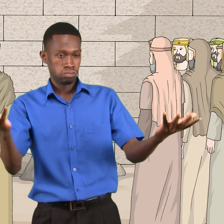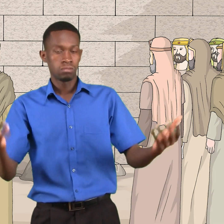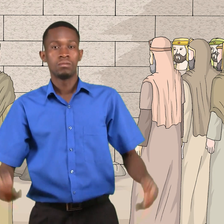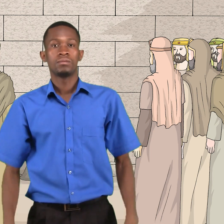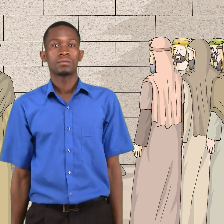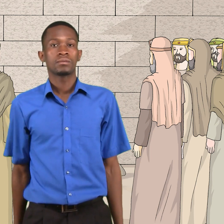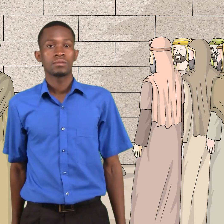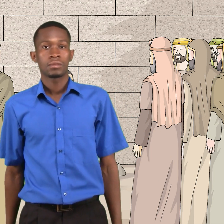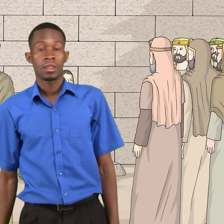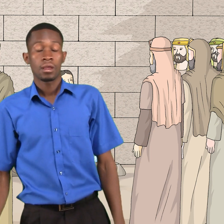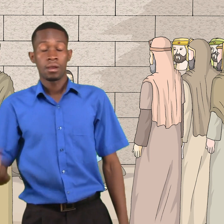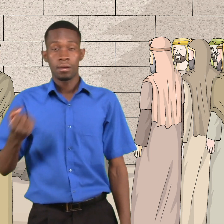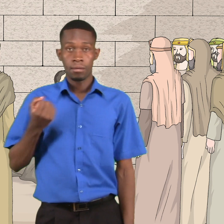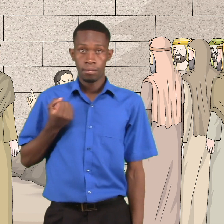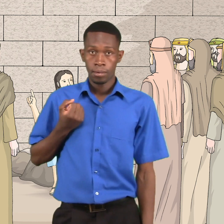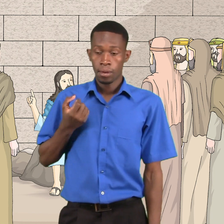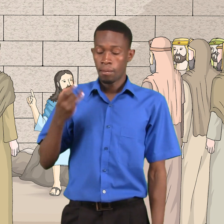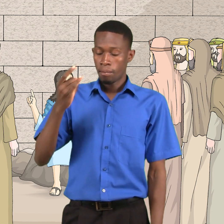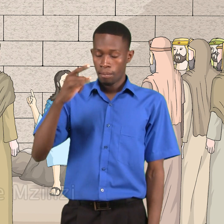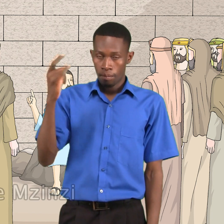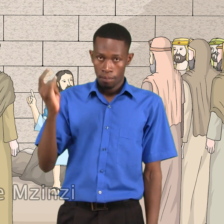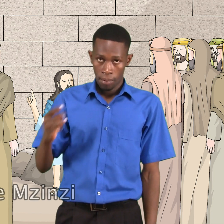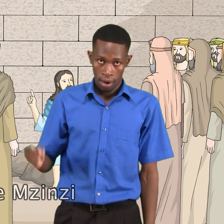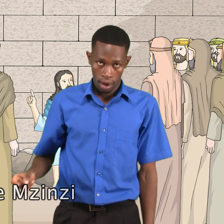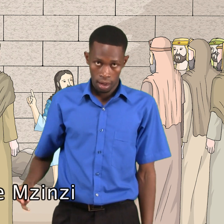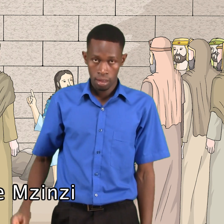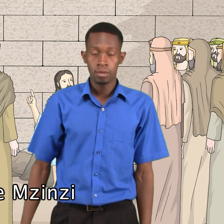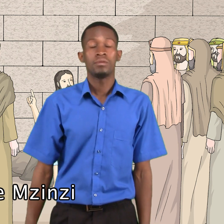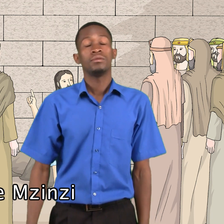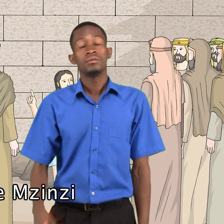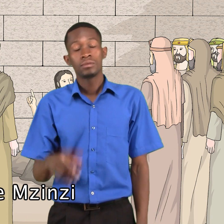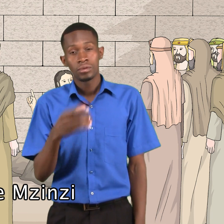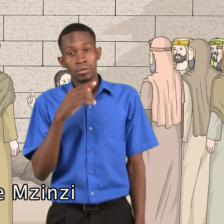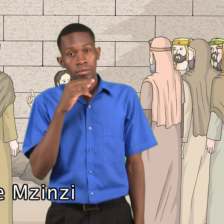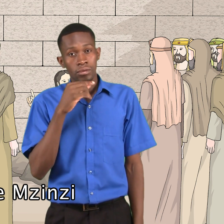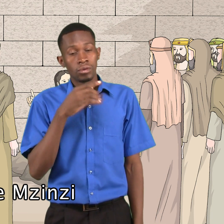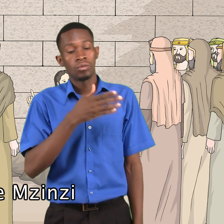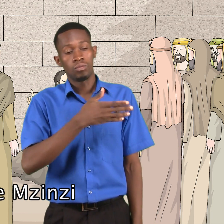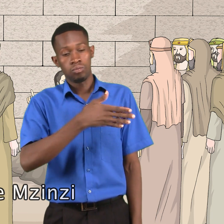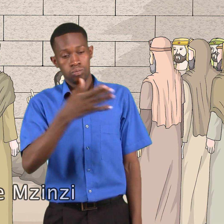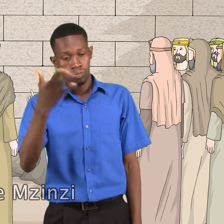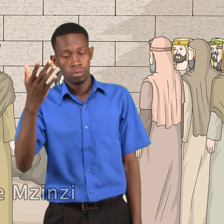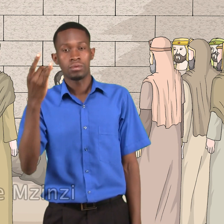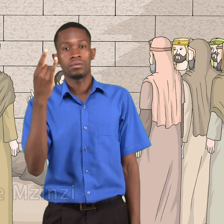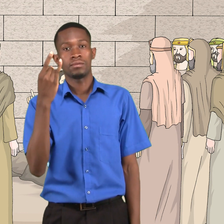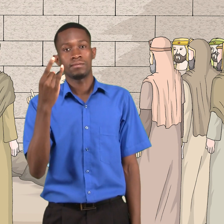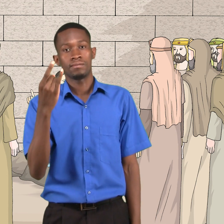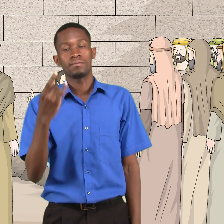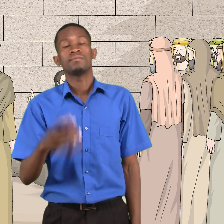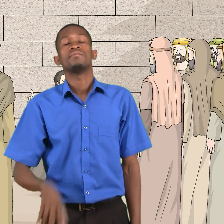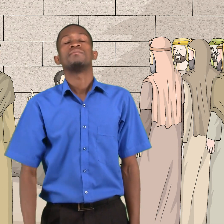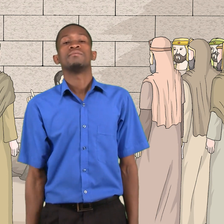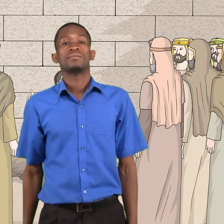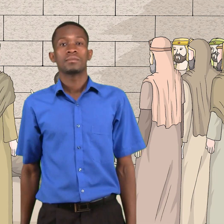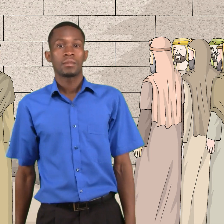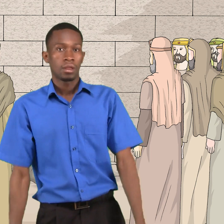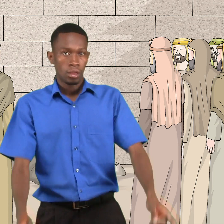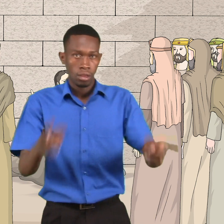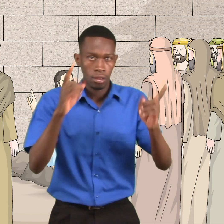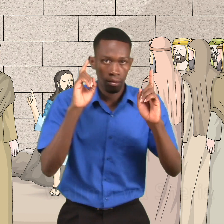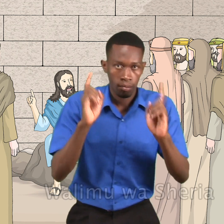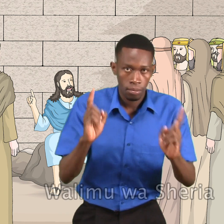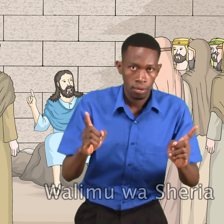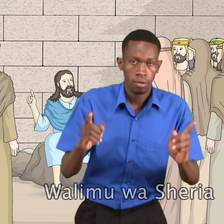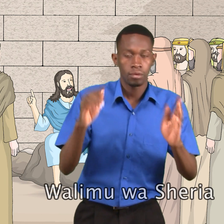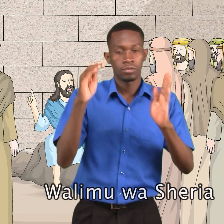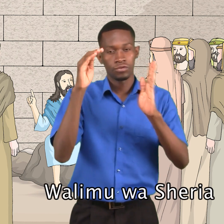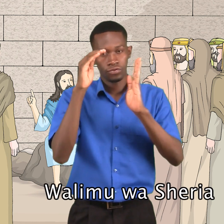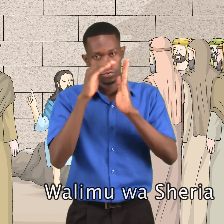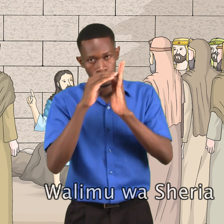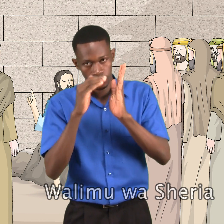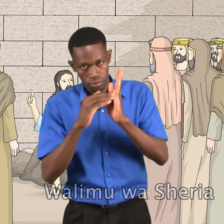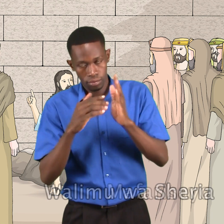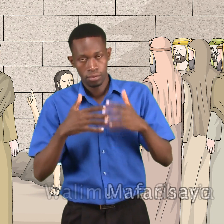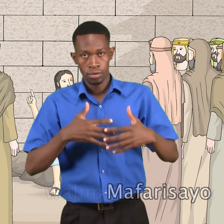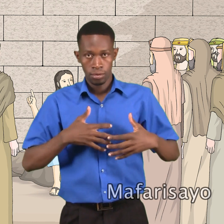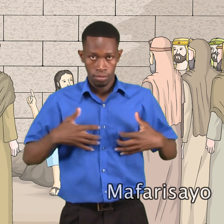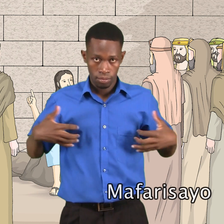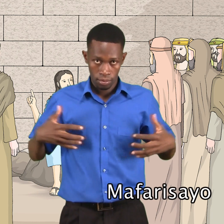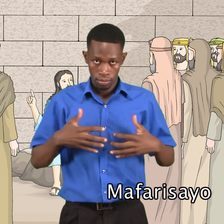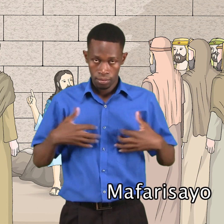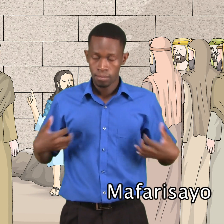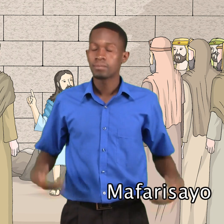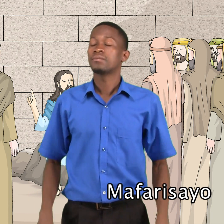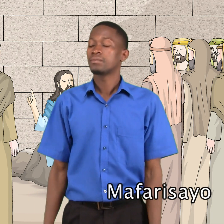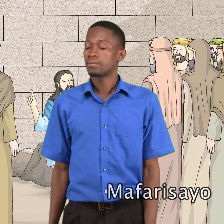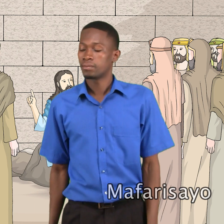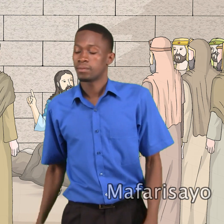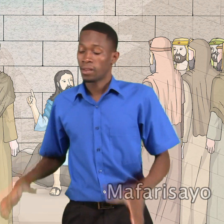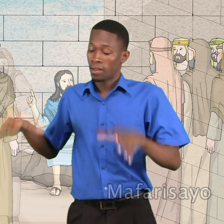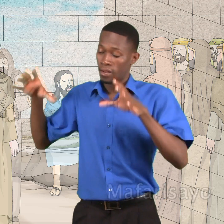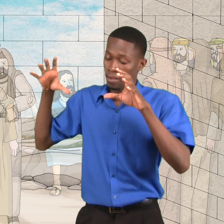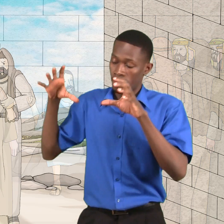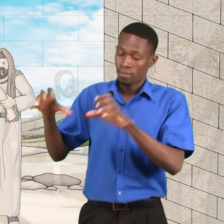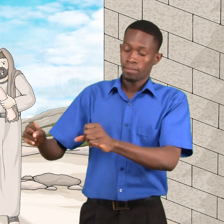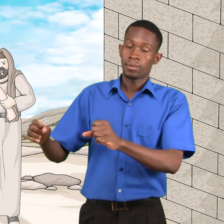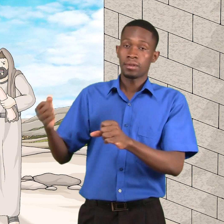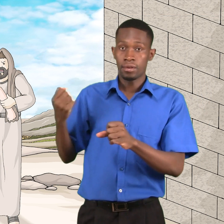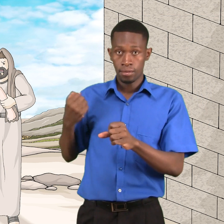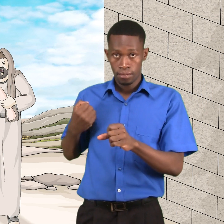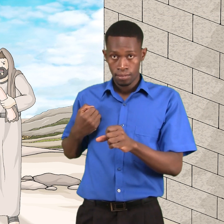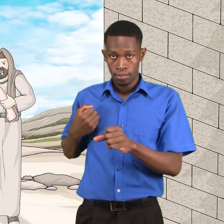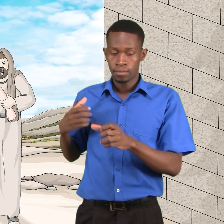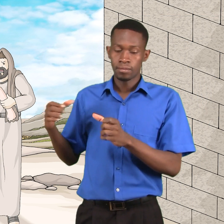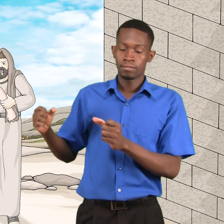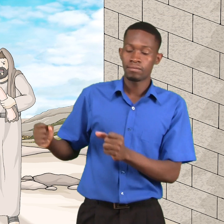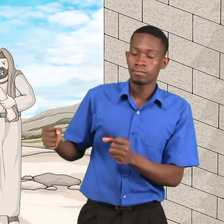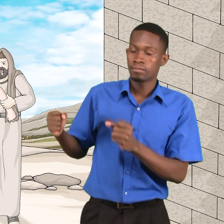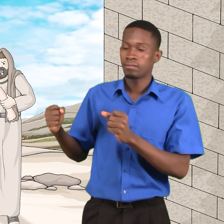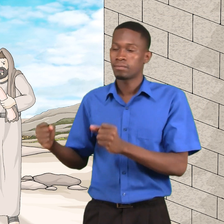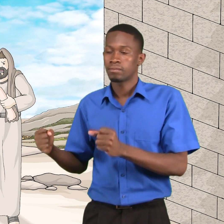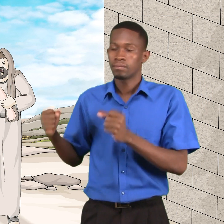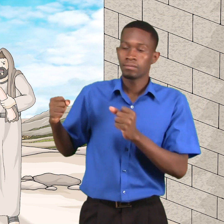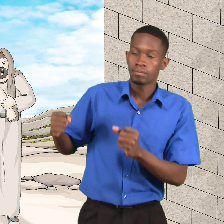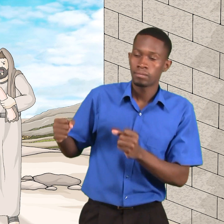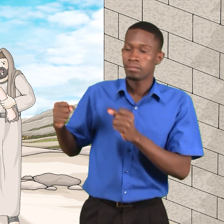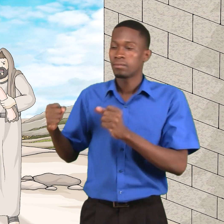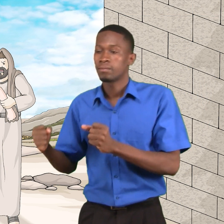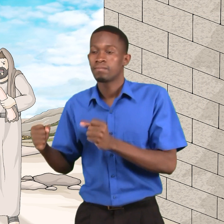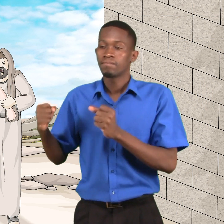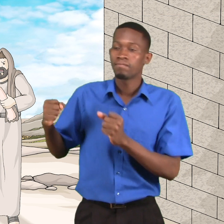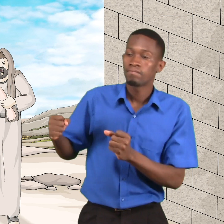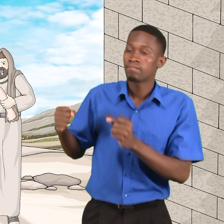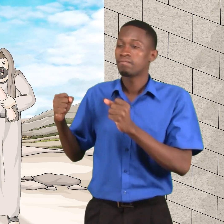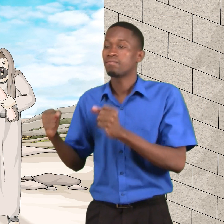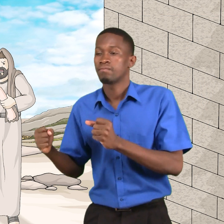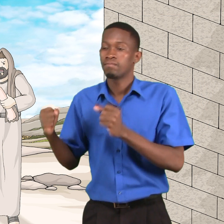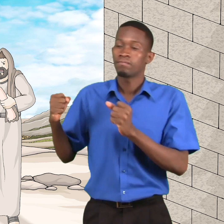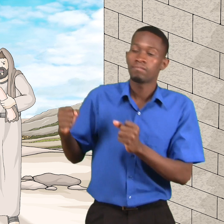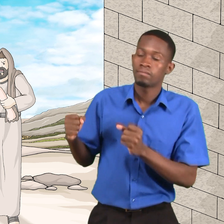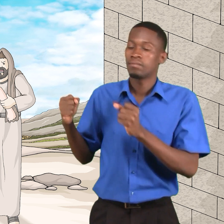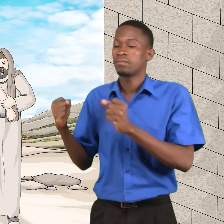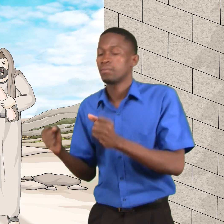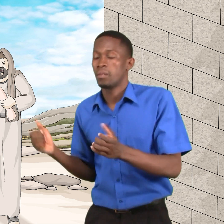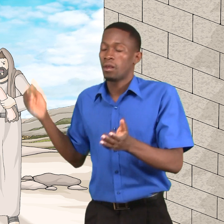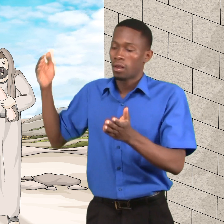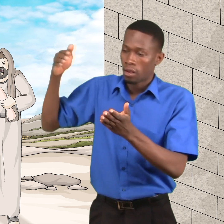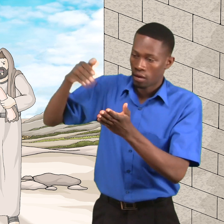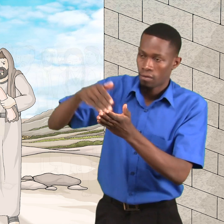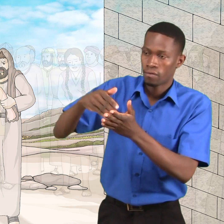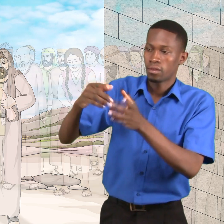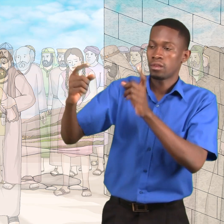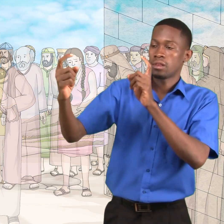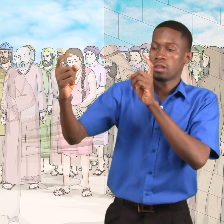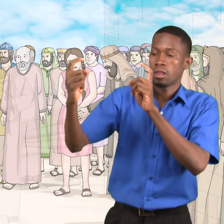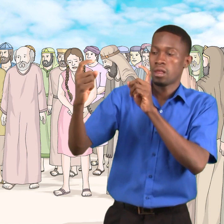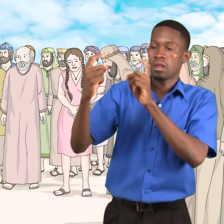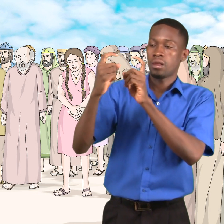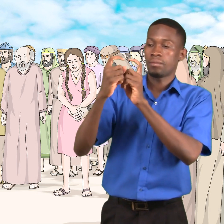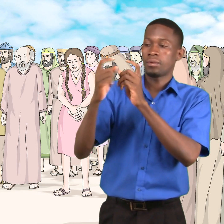The scribes and Pharisees, however, brought to Him a woman caught in adultery.